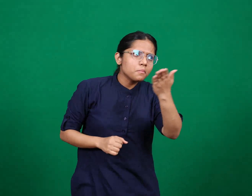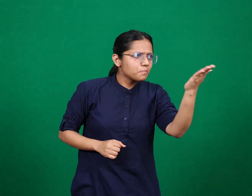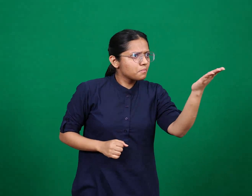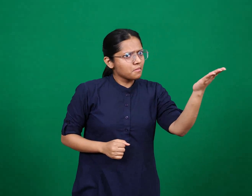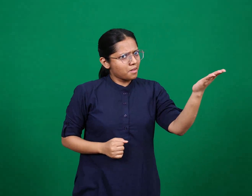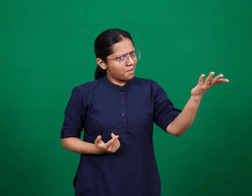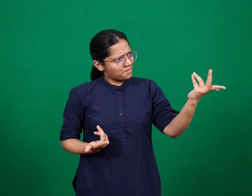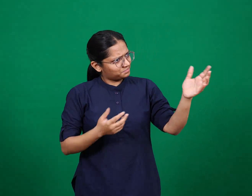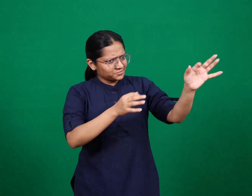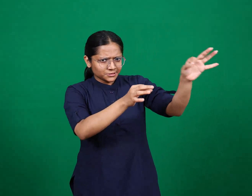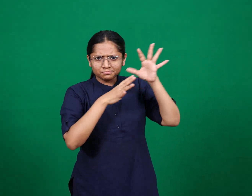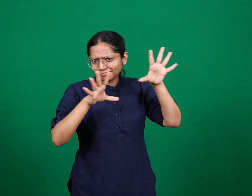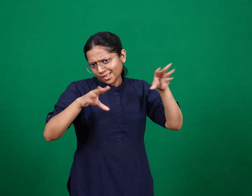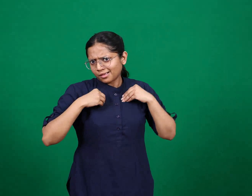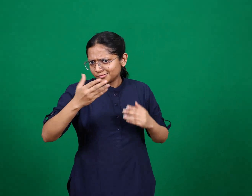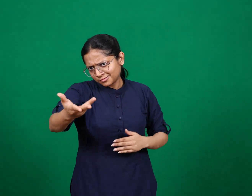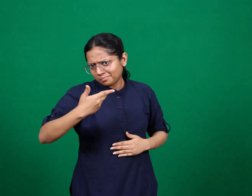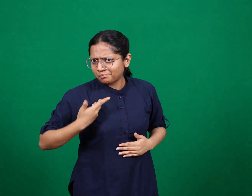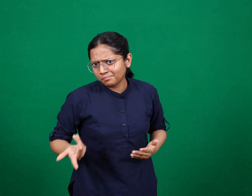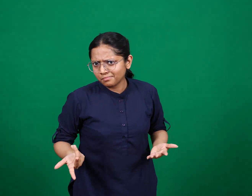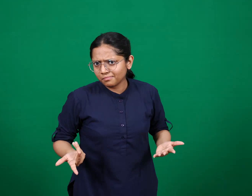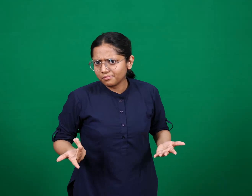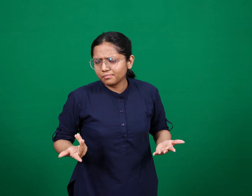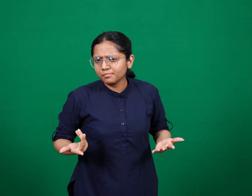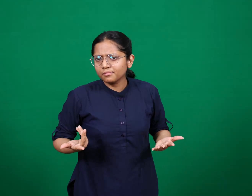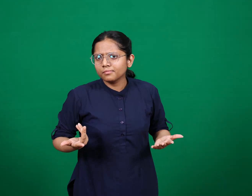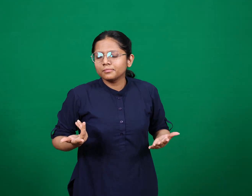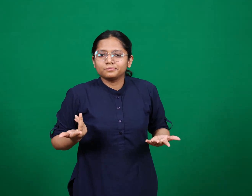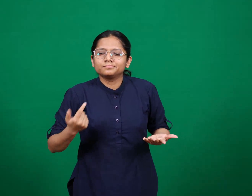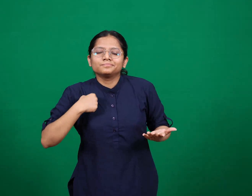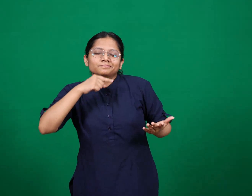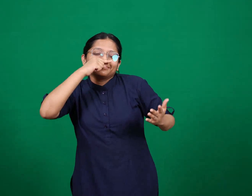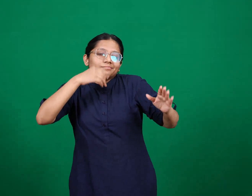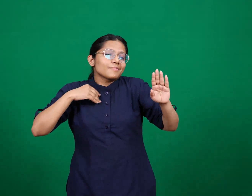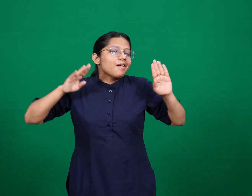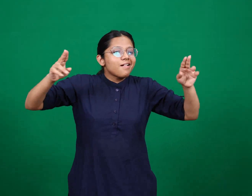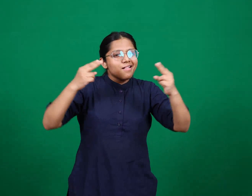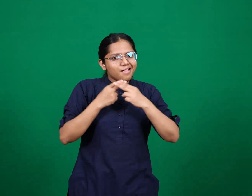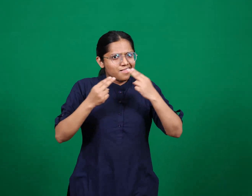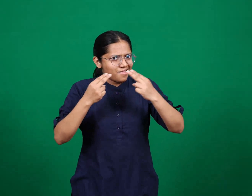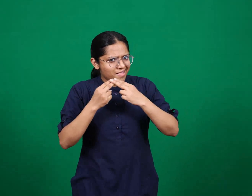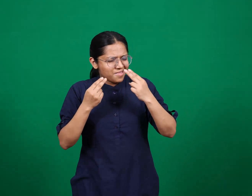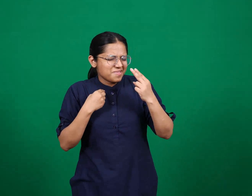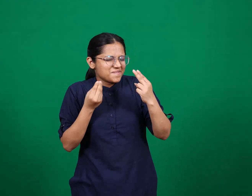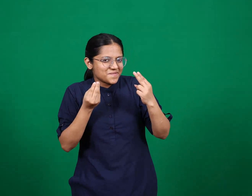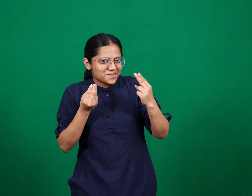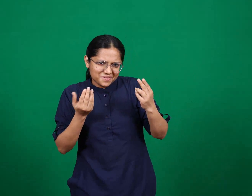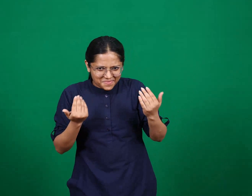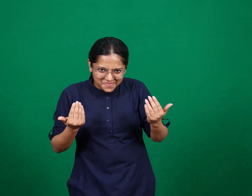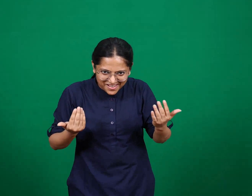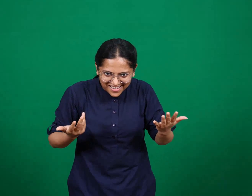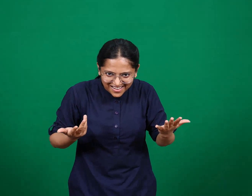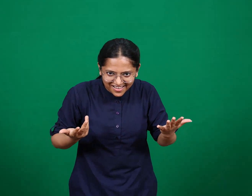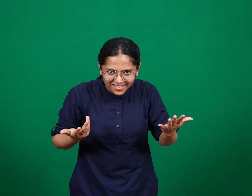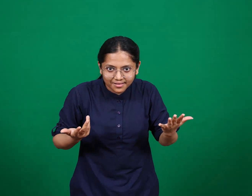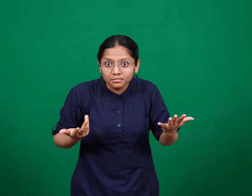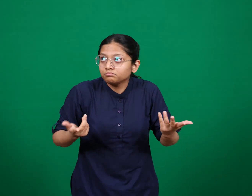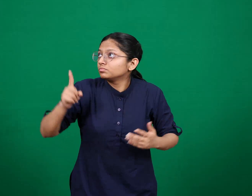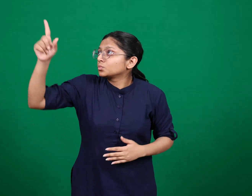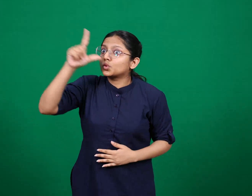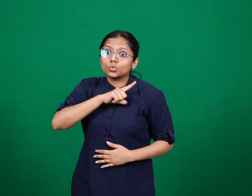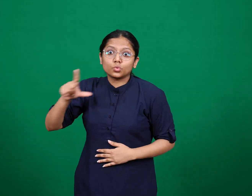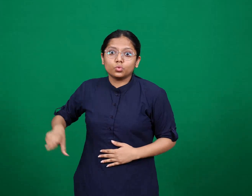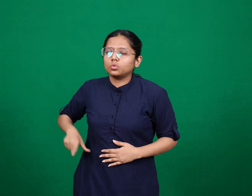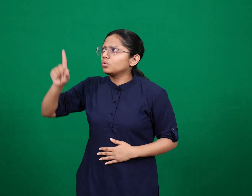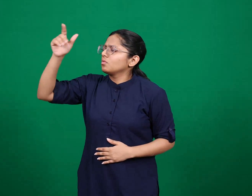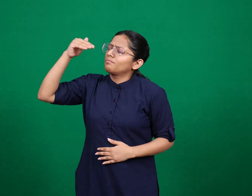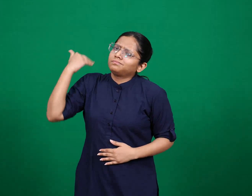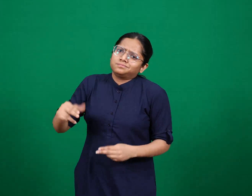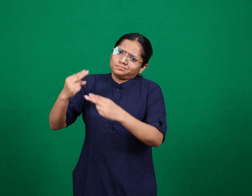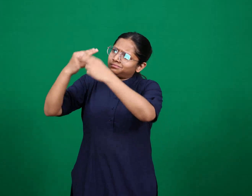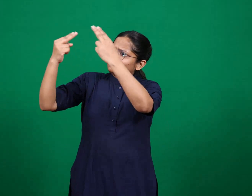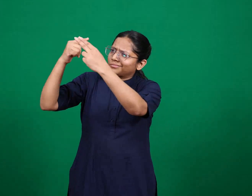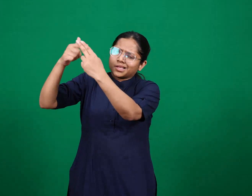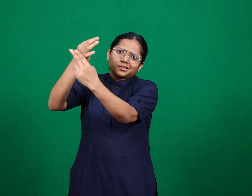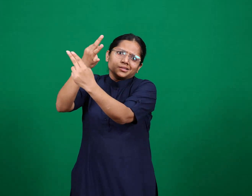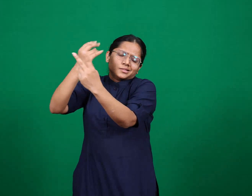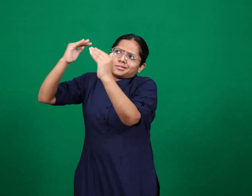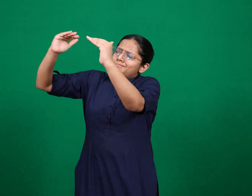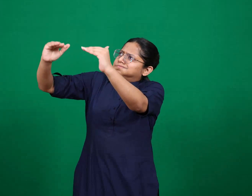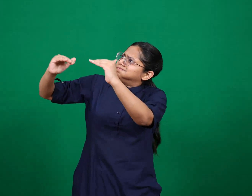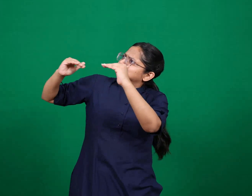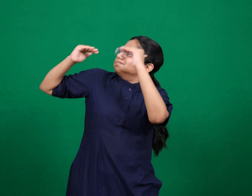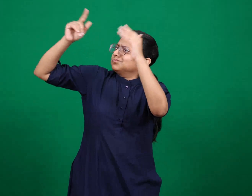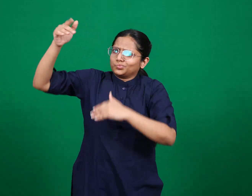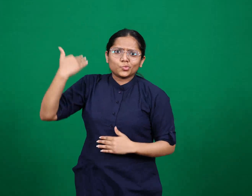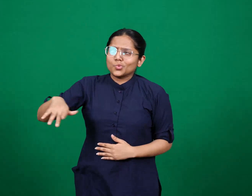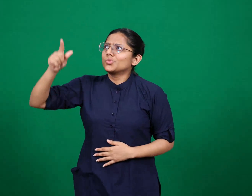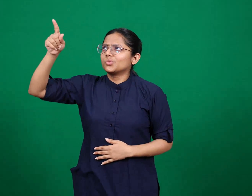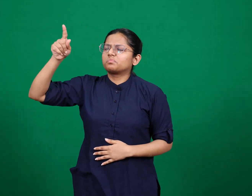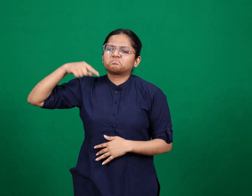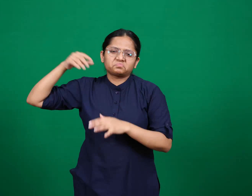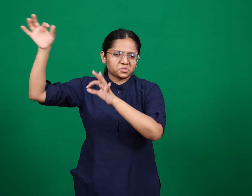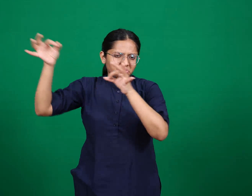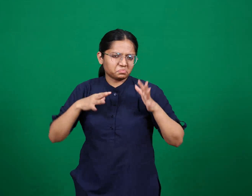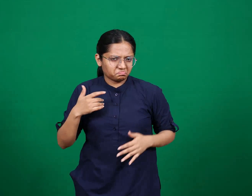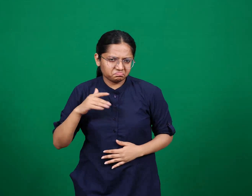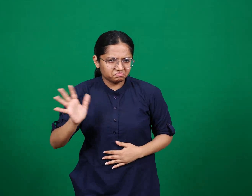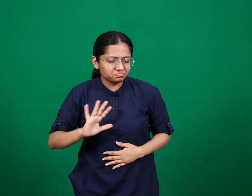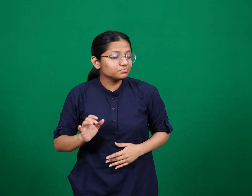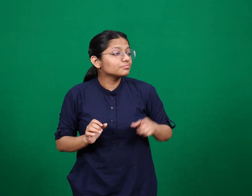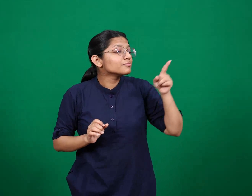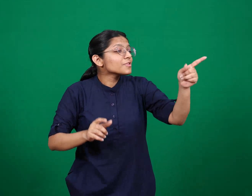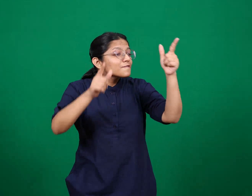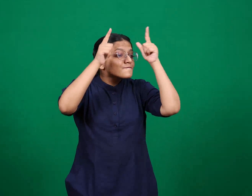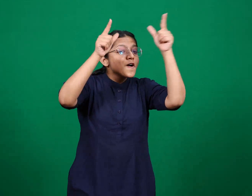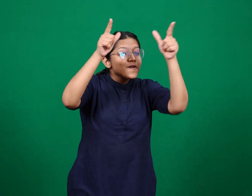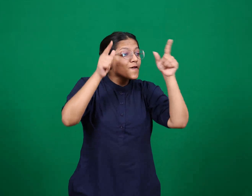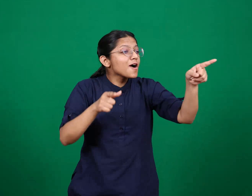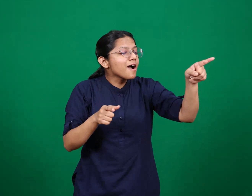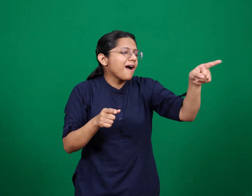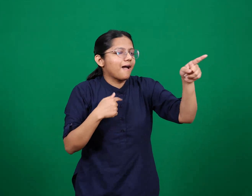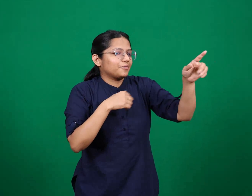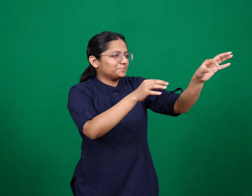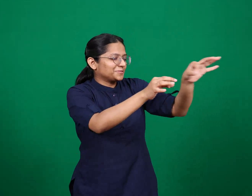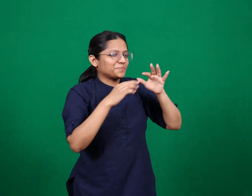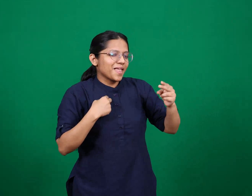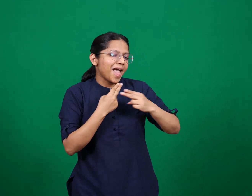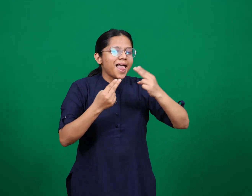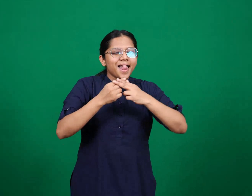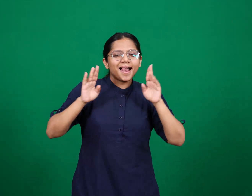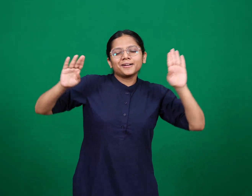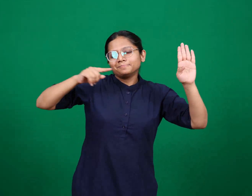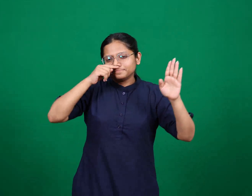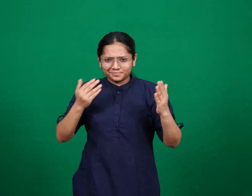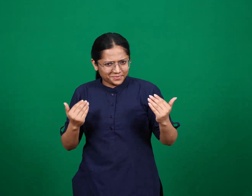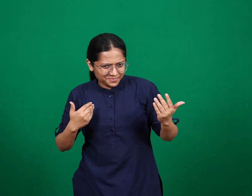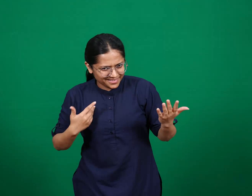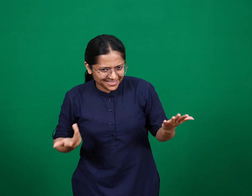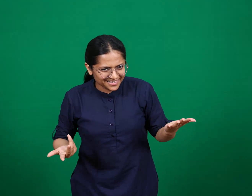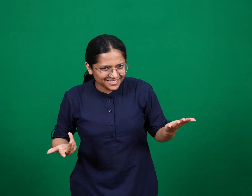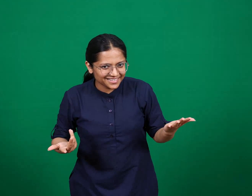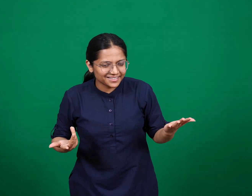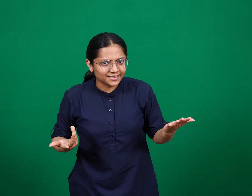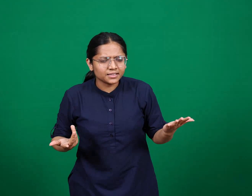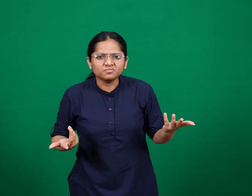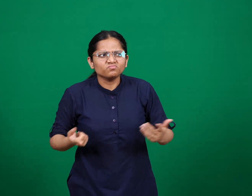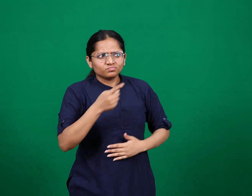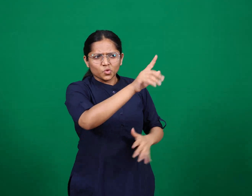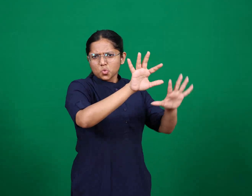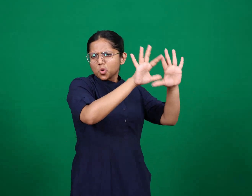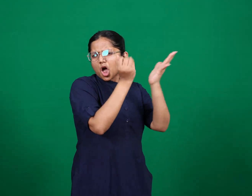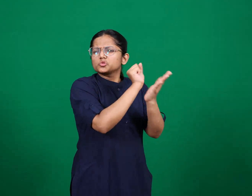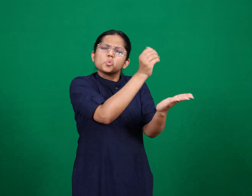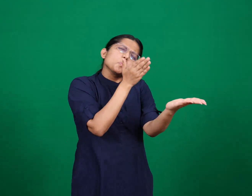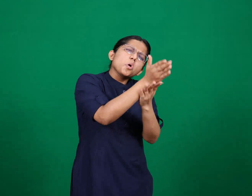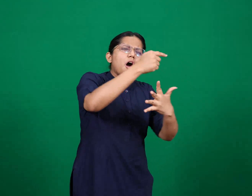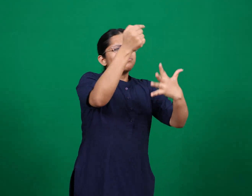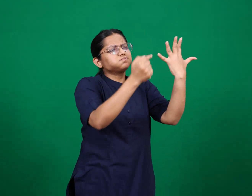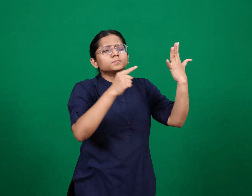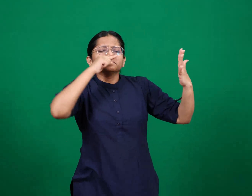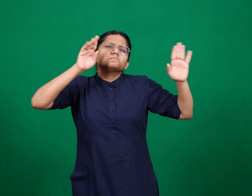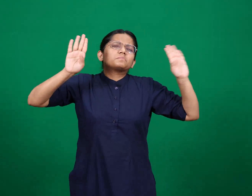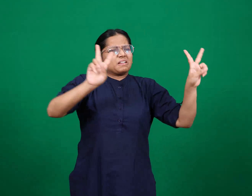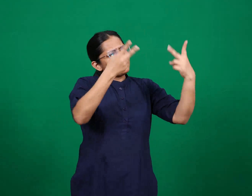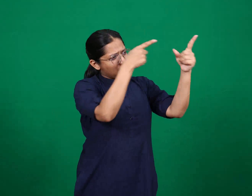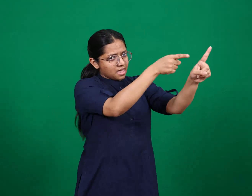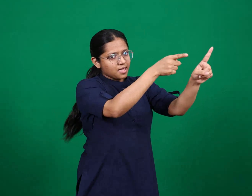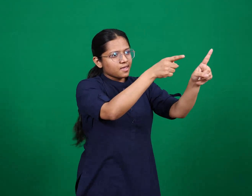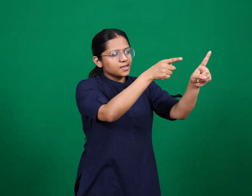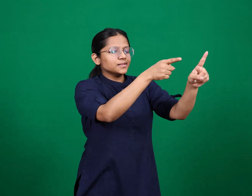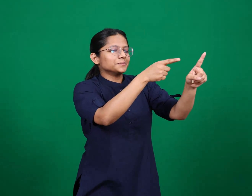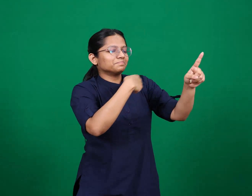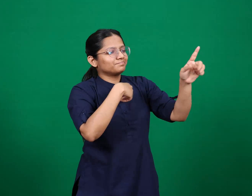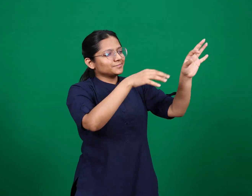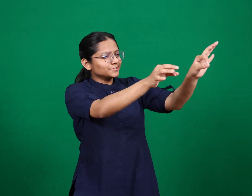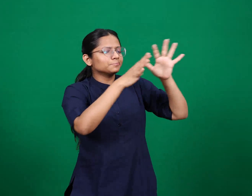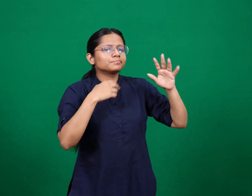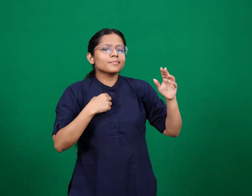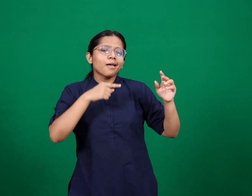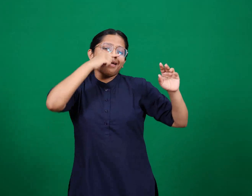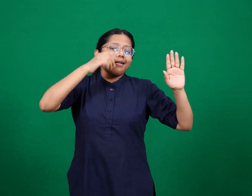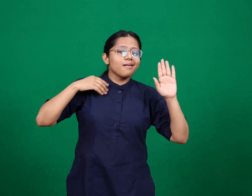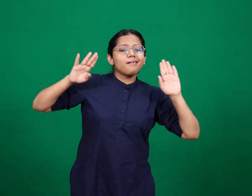In this confident boasting of mine, I am not speaking as the Lord would, but as a fool.